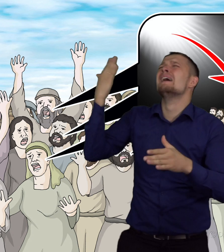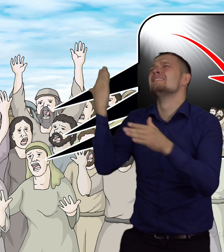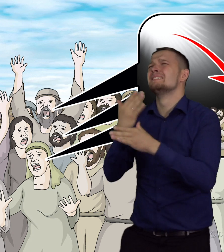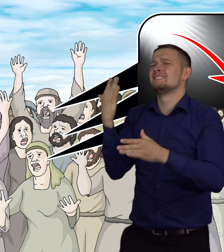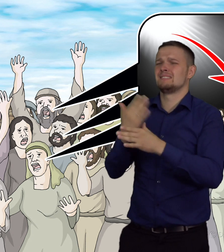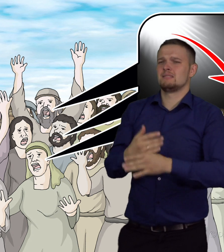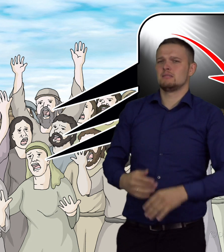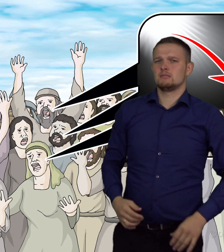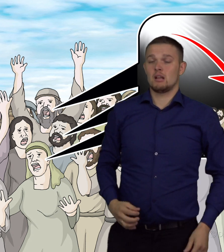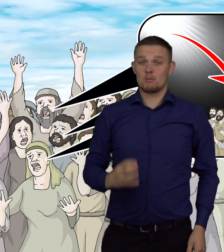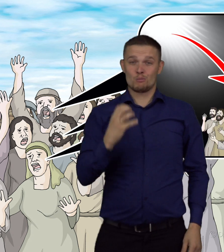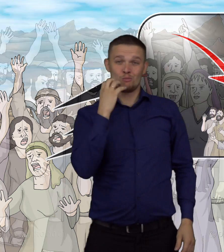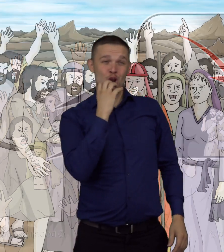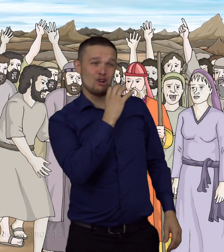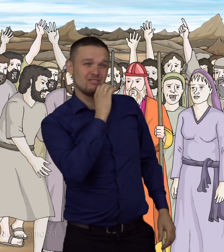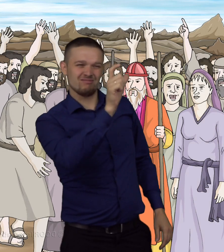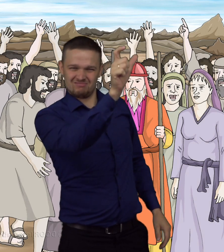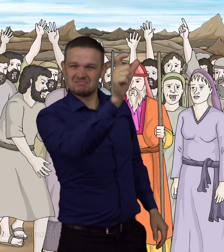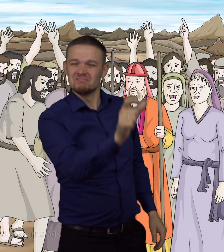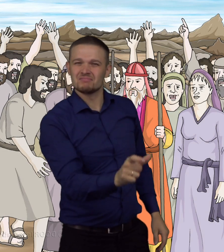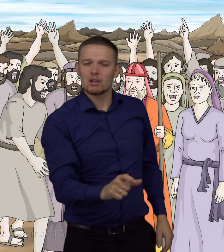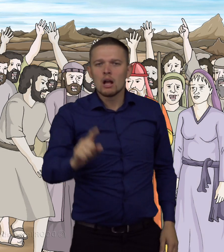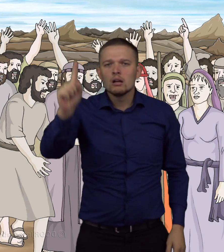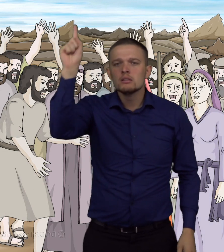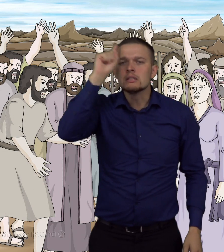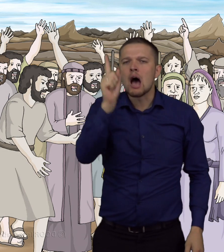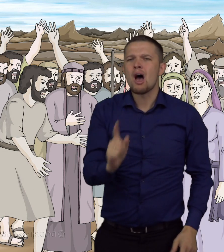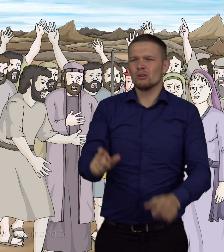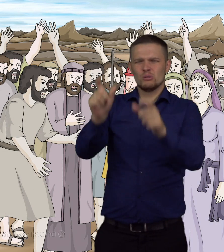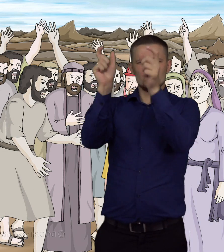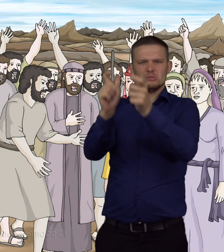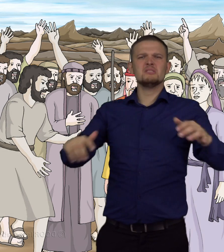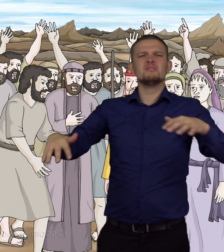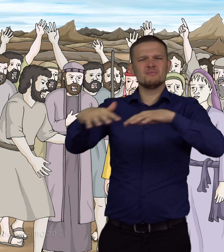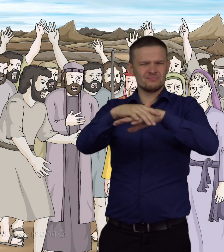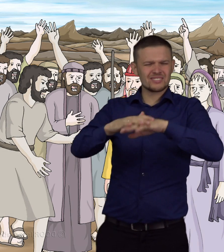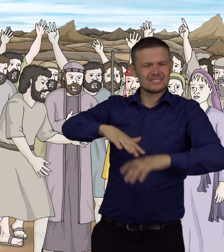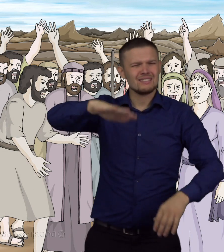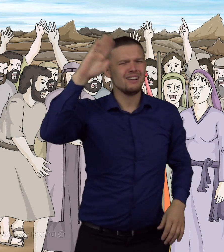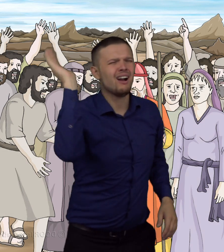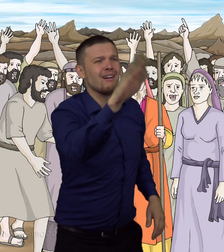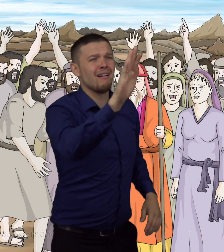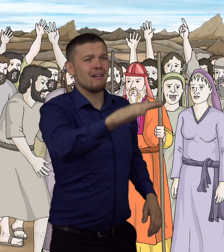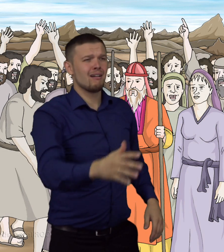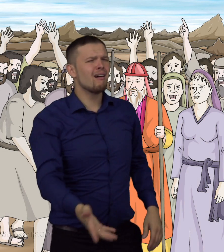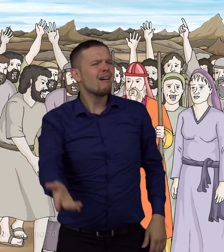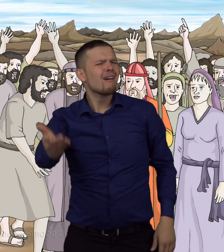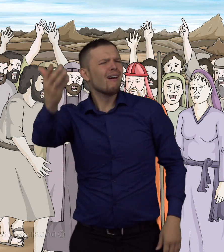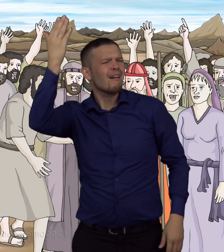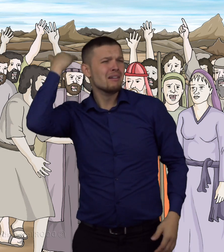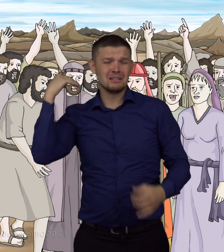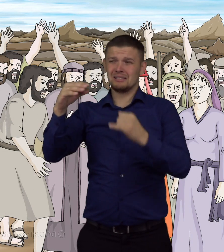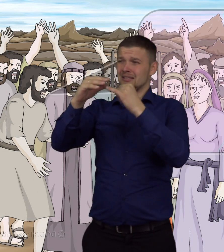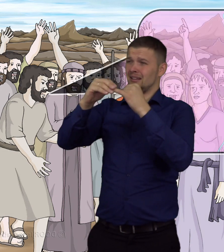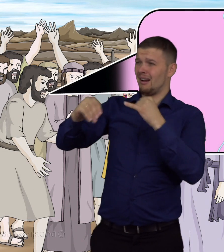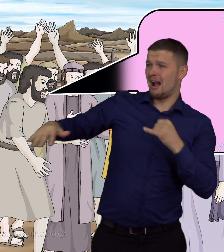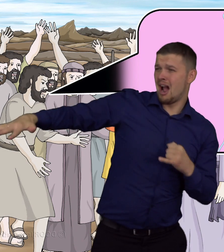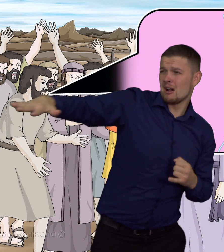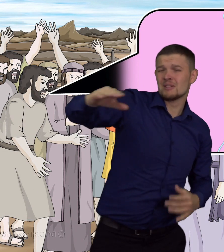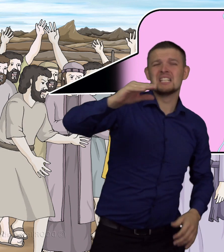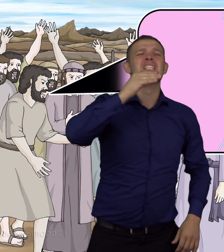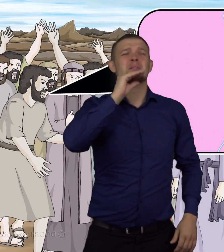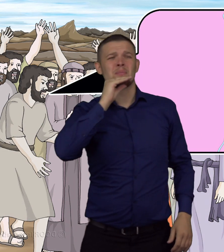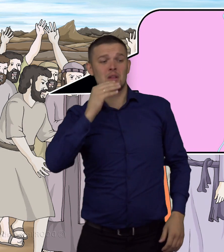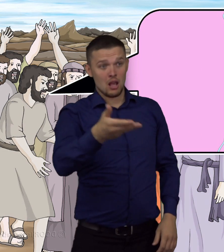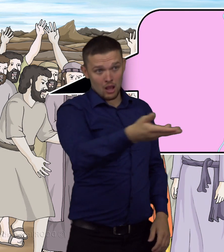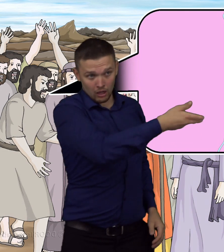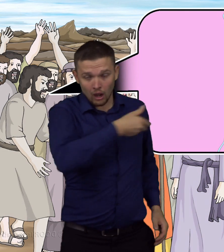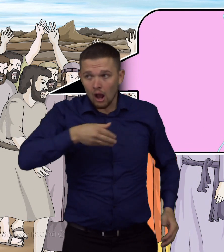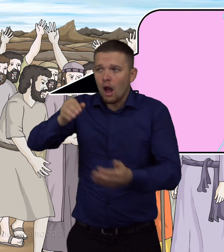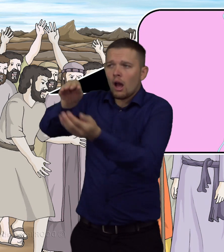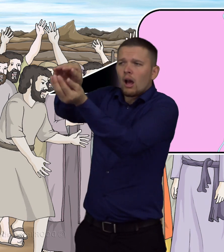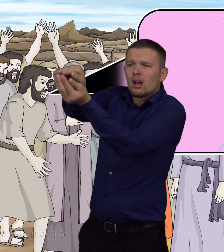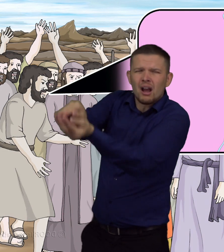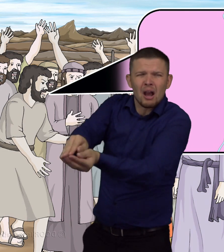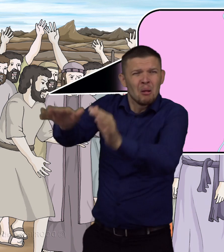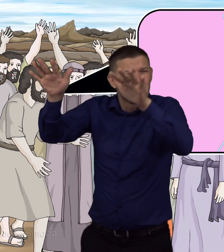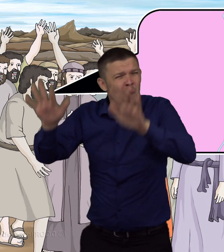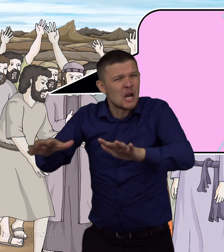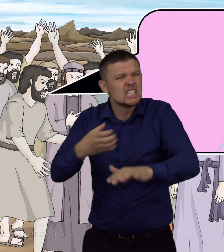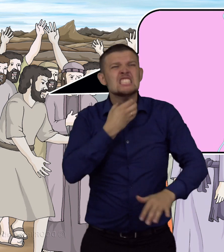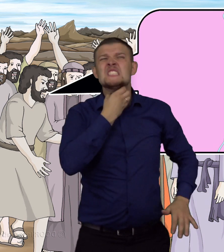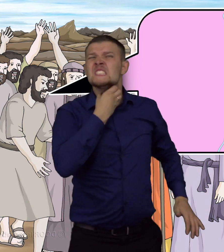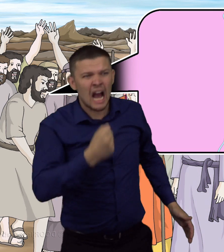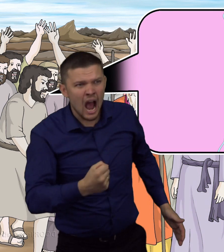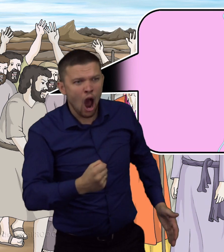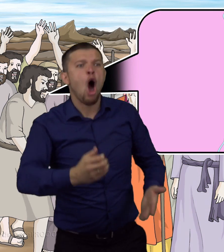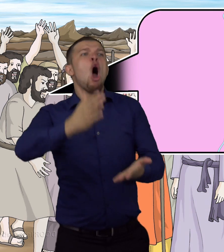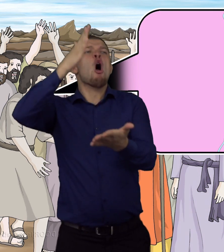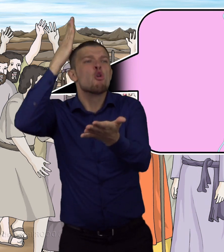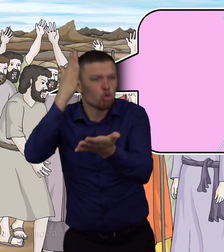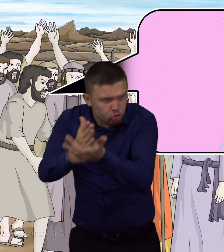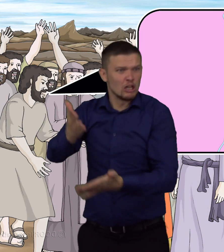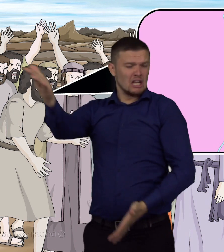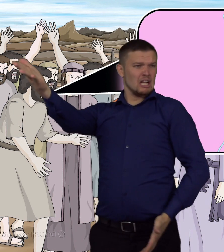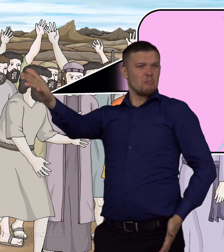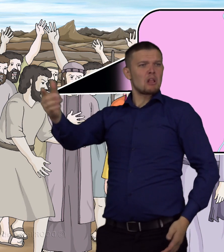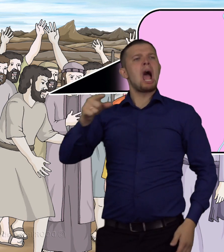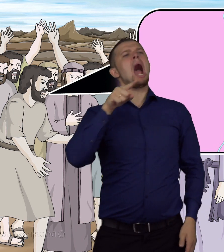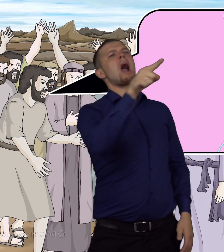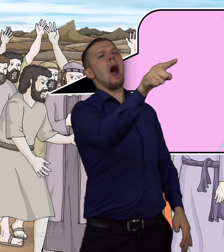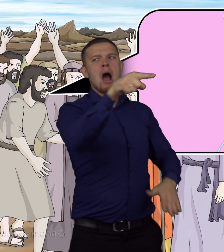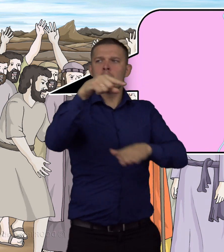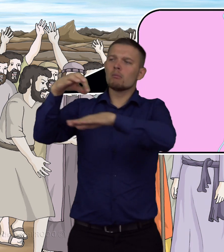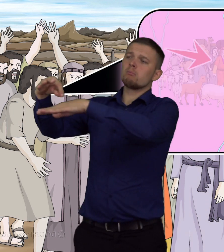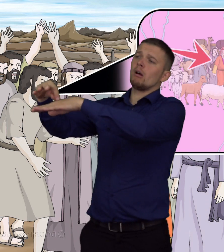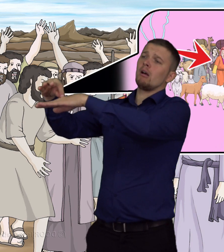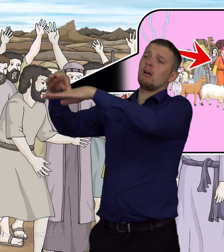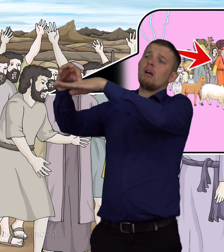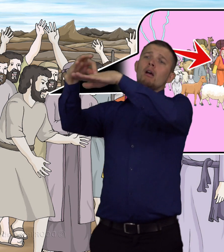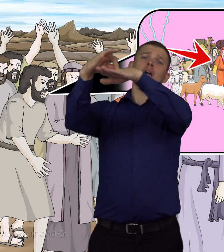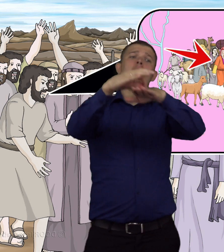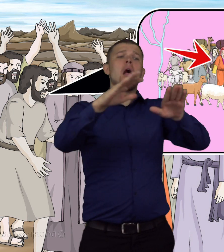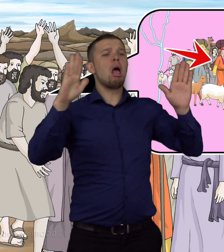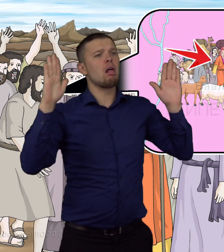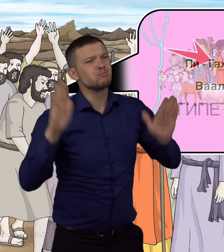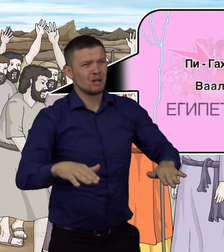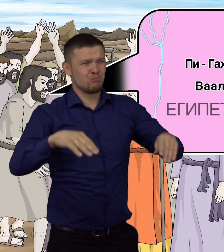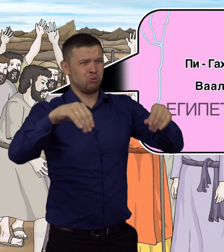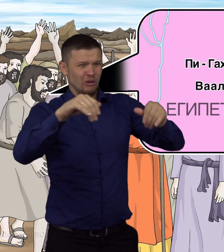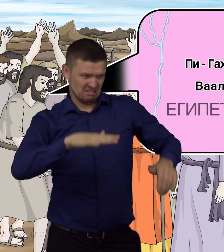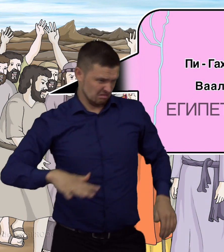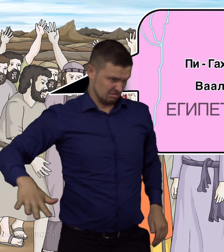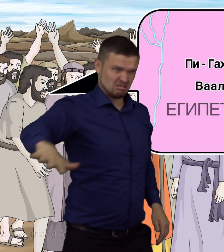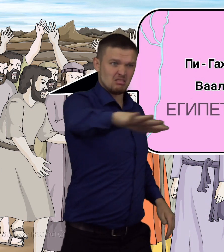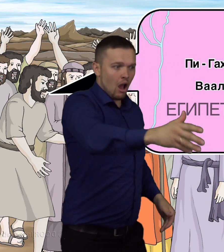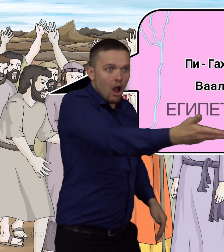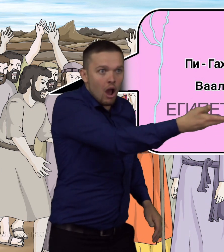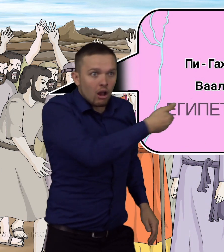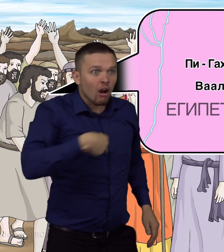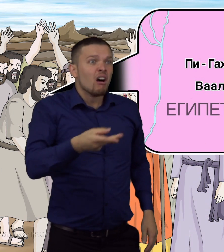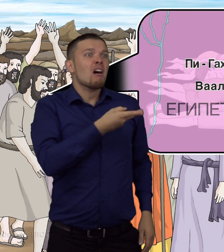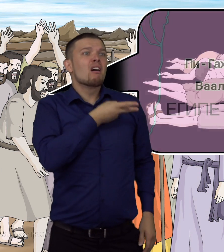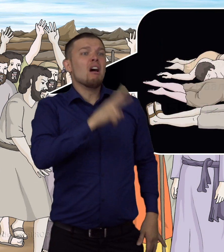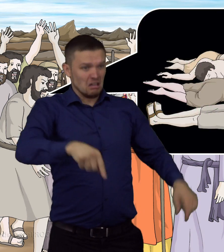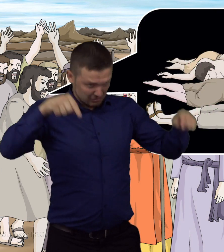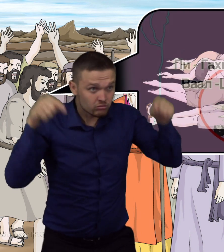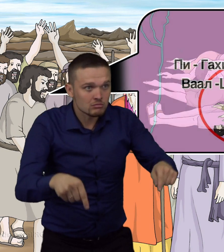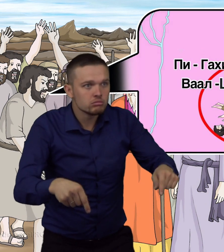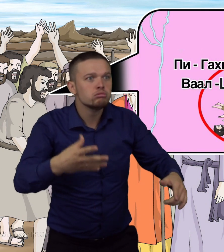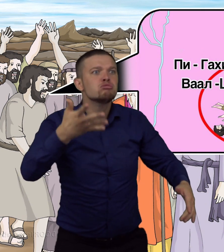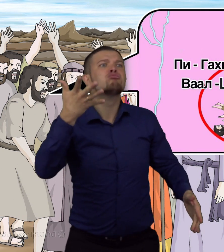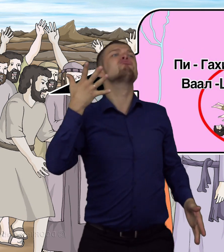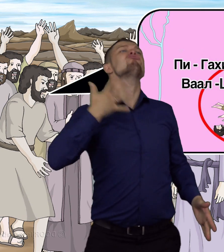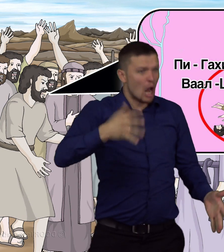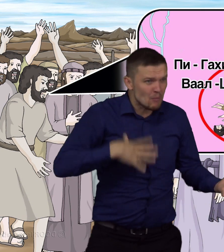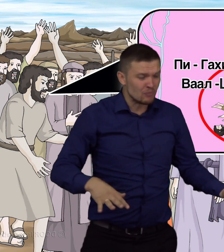They said to Moses, “Was it because there were no graves in Egypt that you brought us into the wilderness to die?